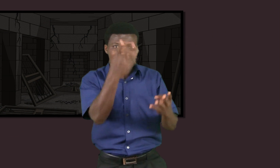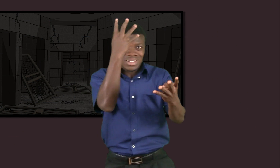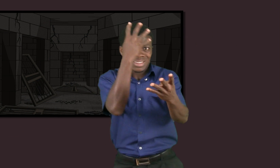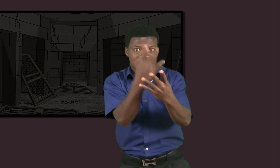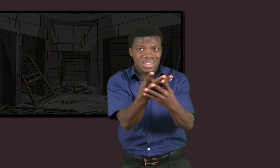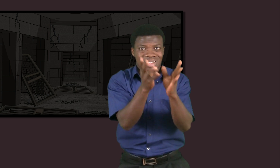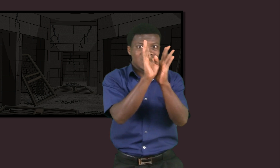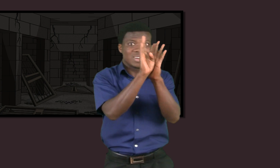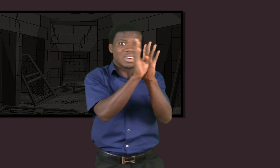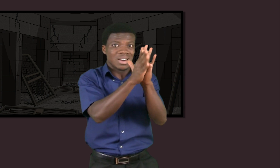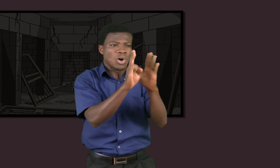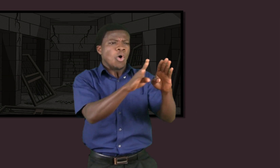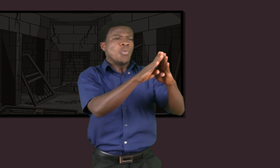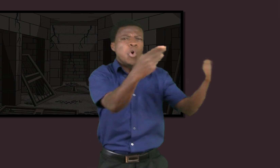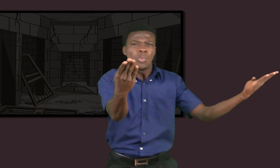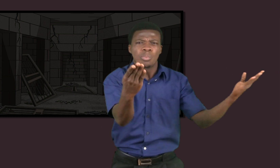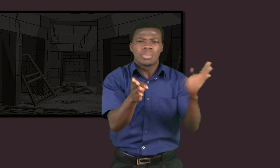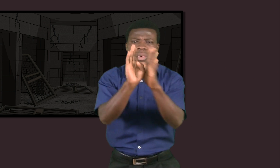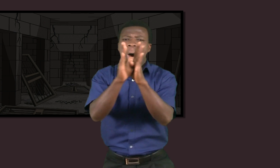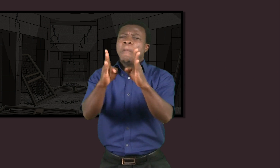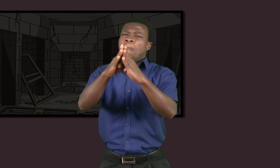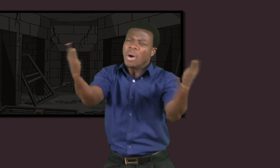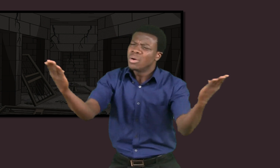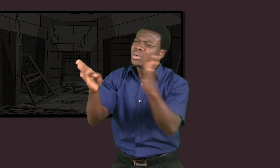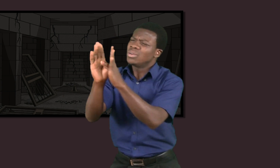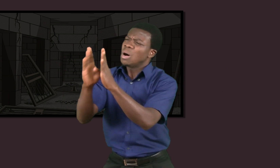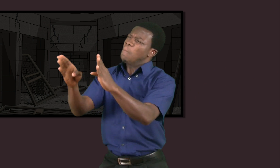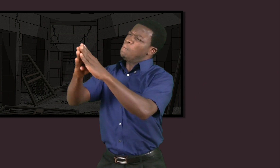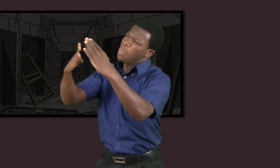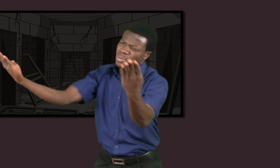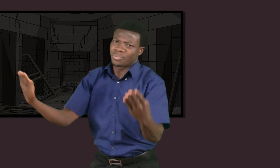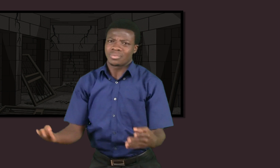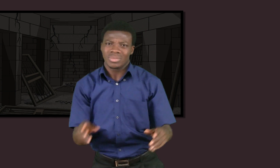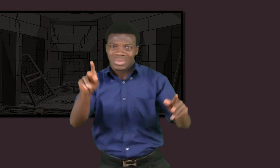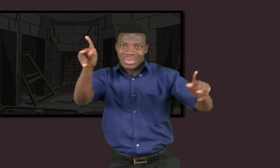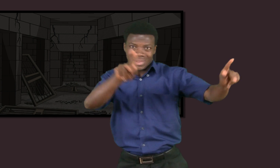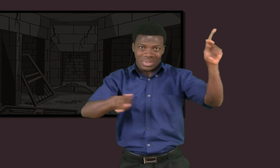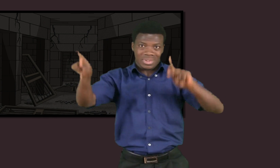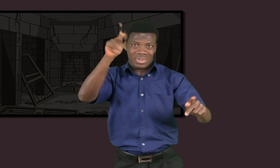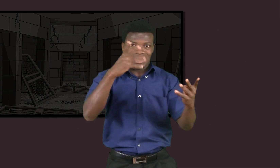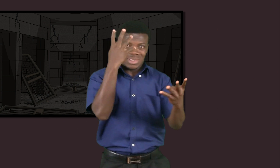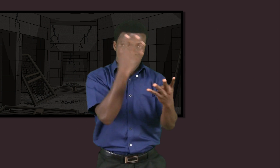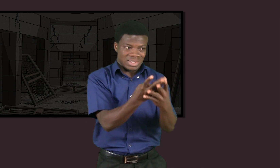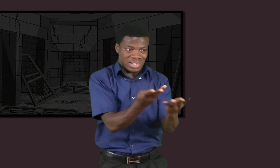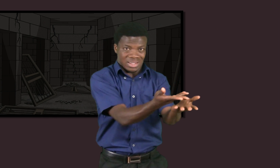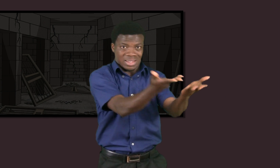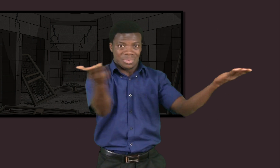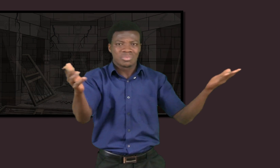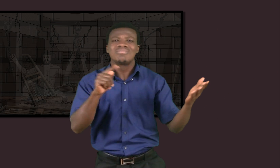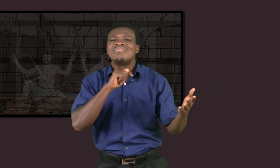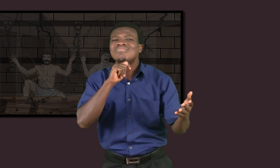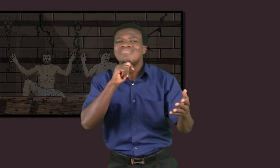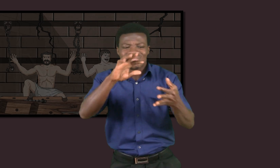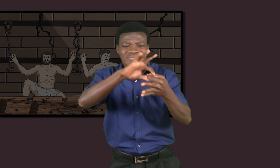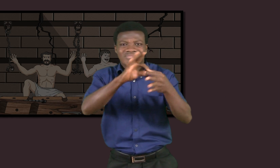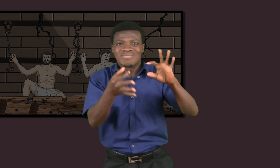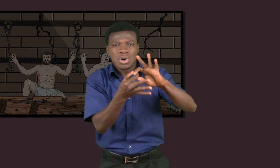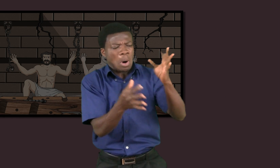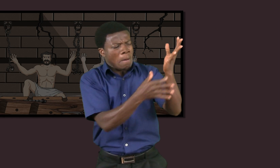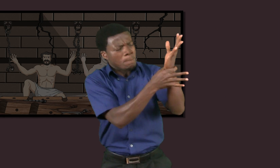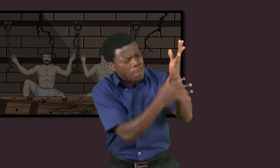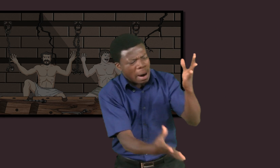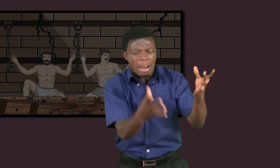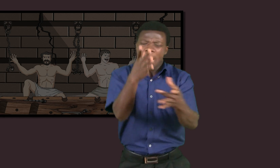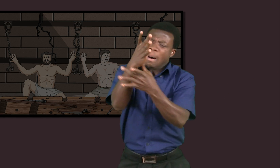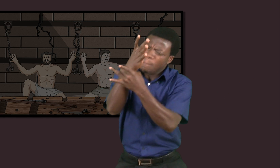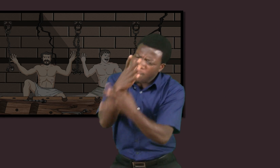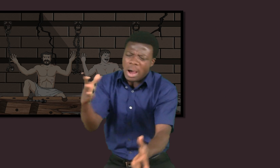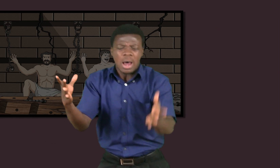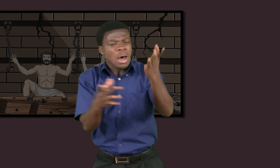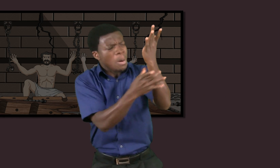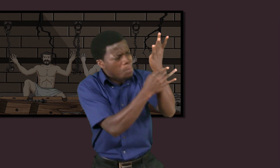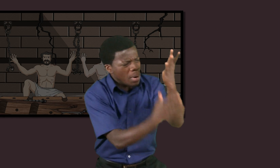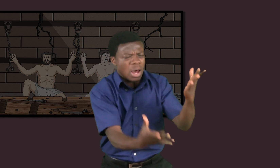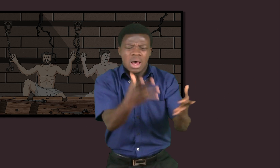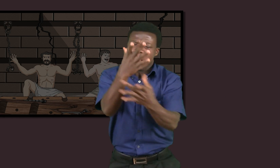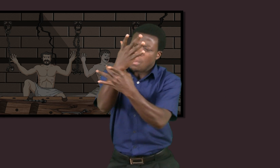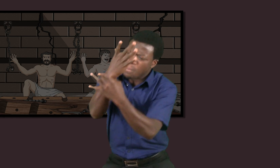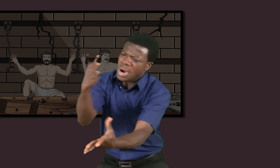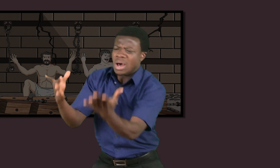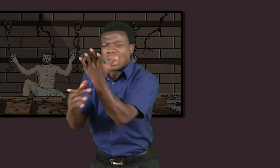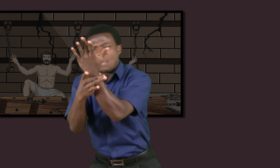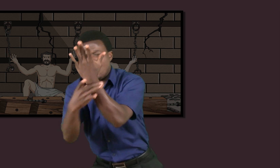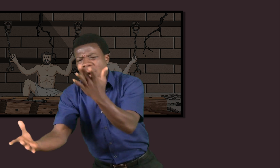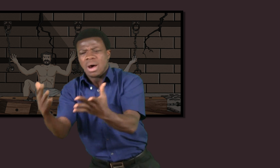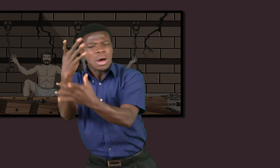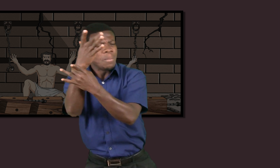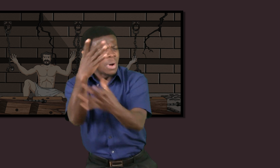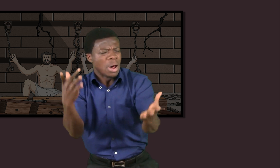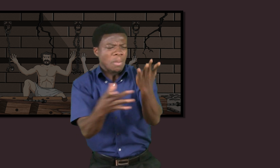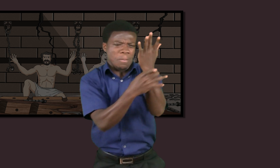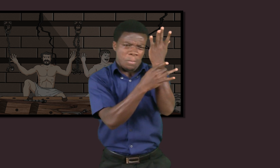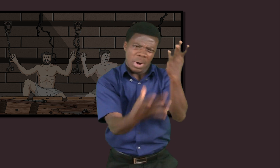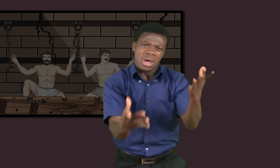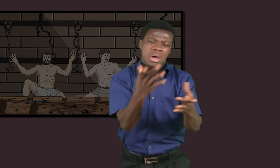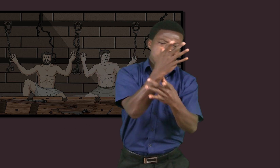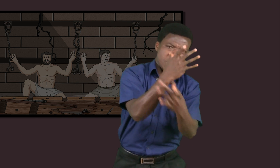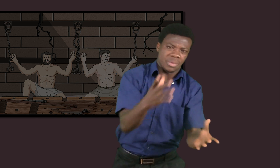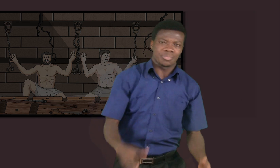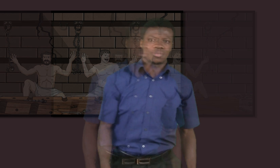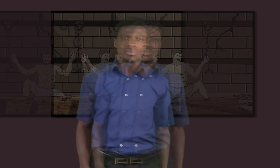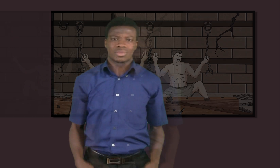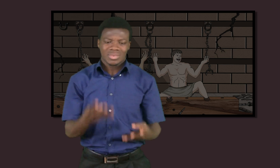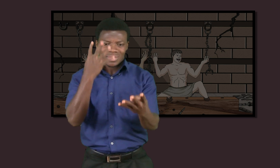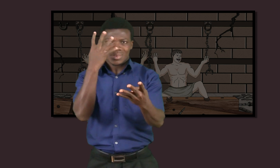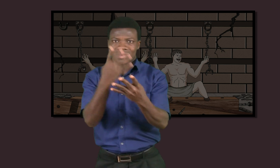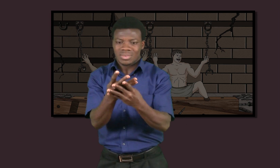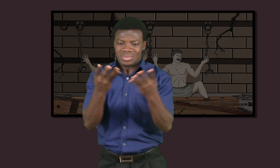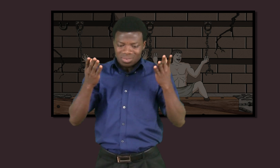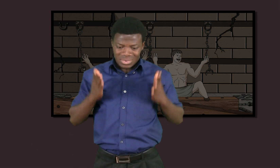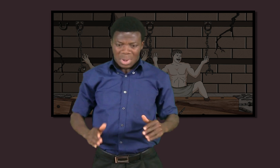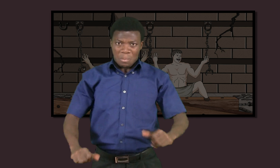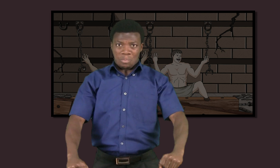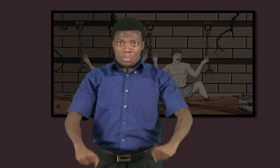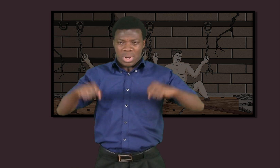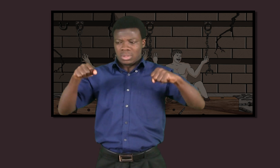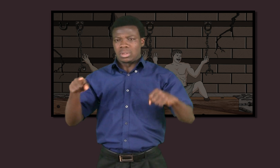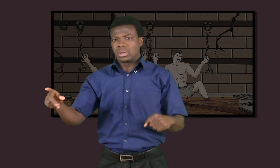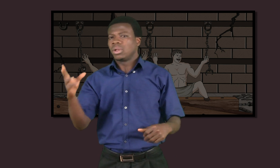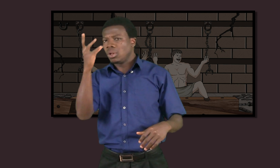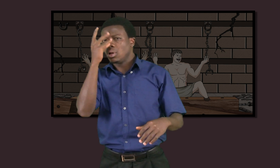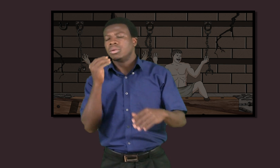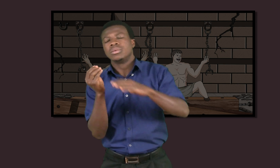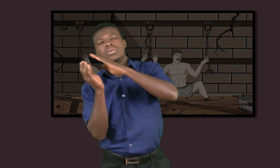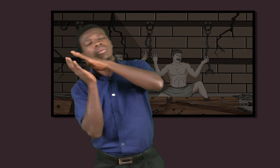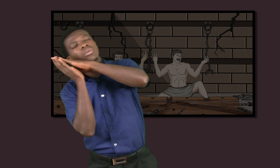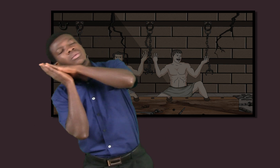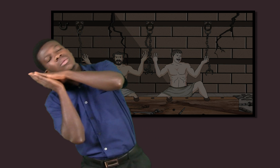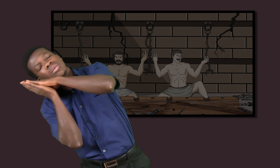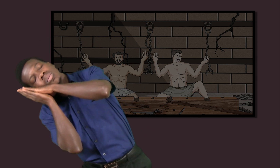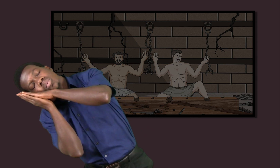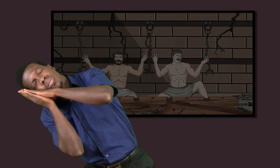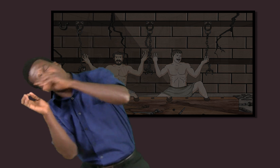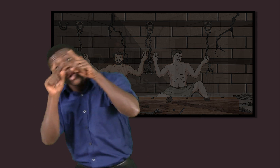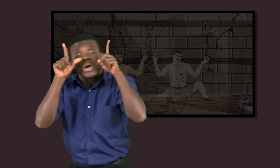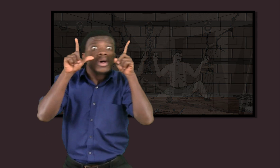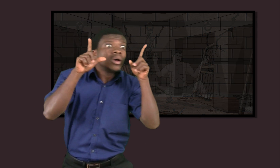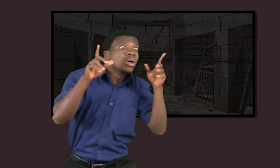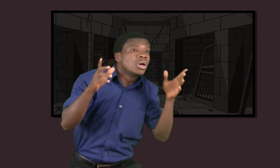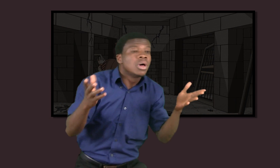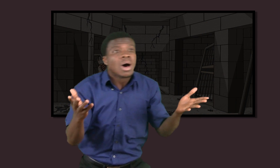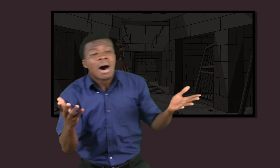At once all the doors flew open and everyone’s chains came loose.